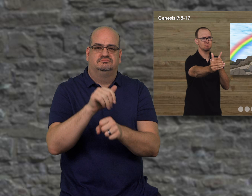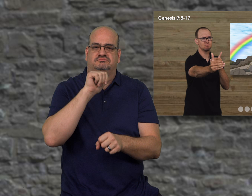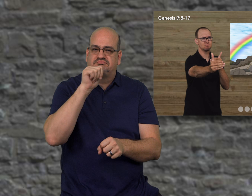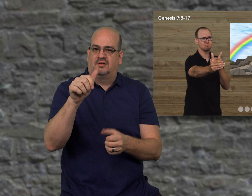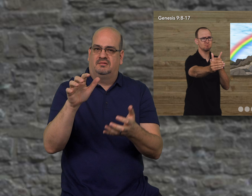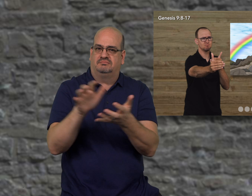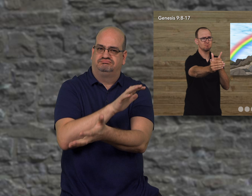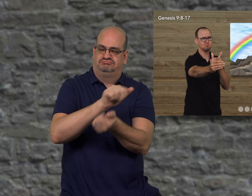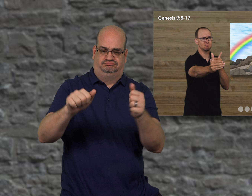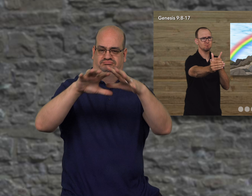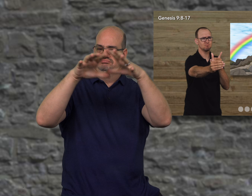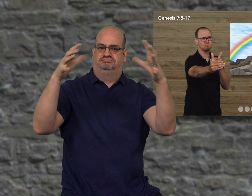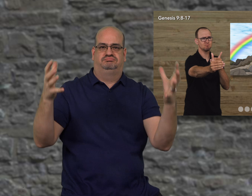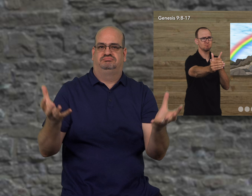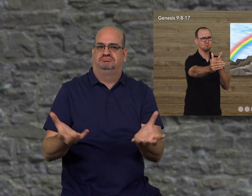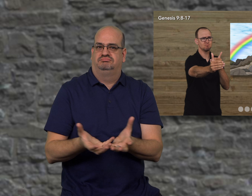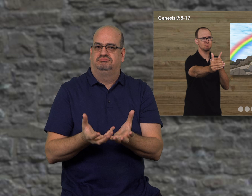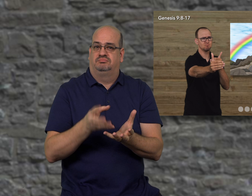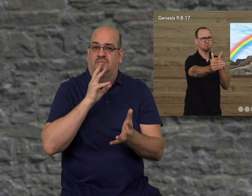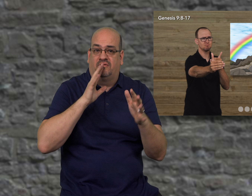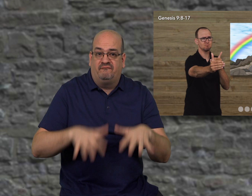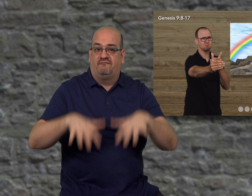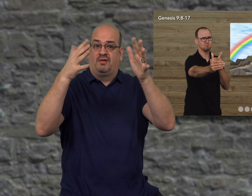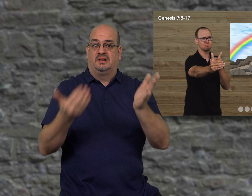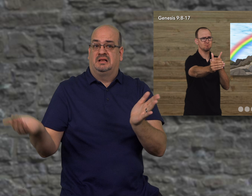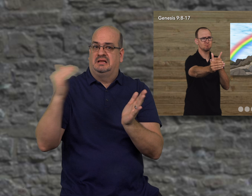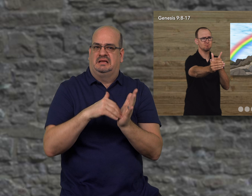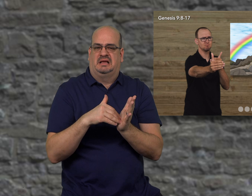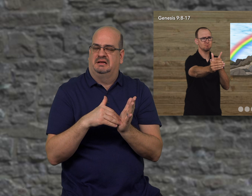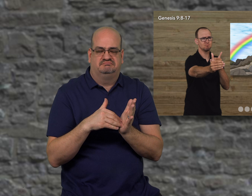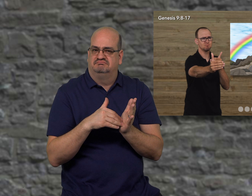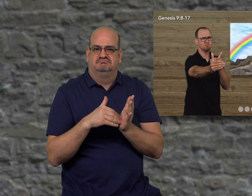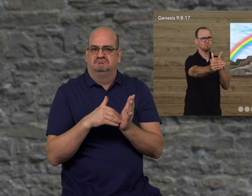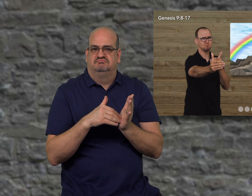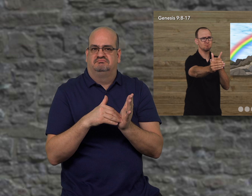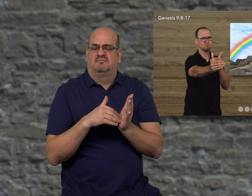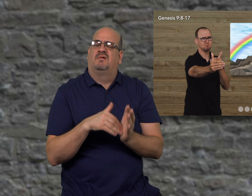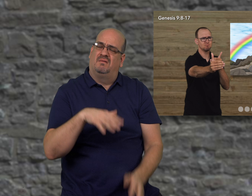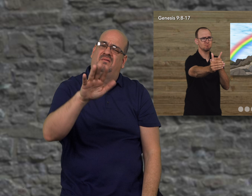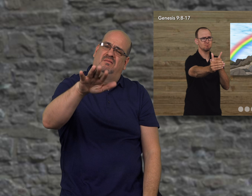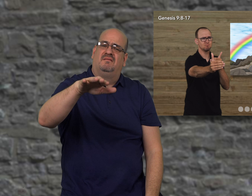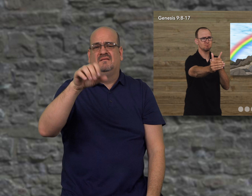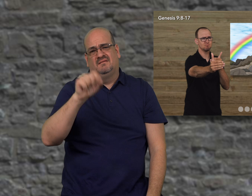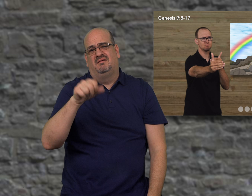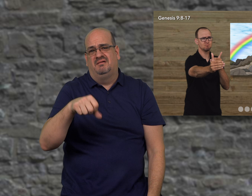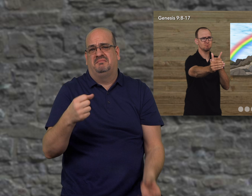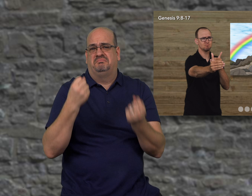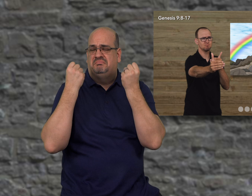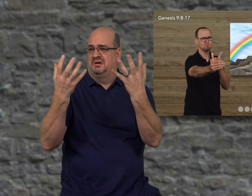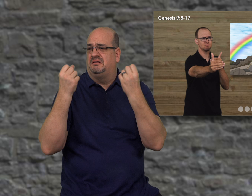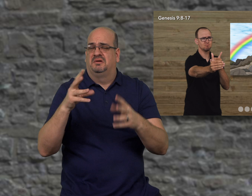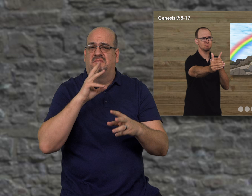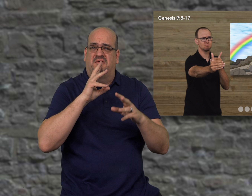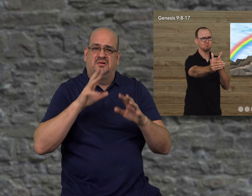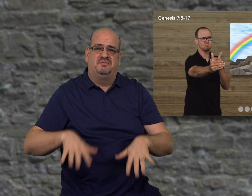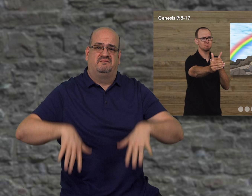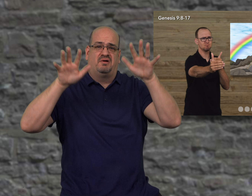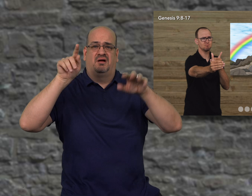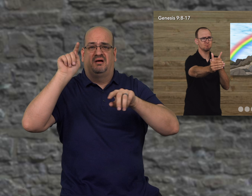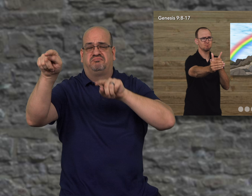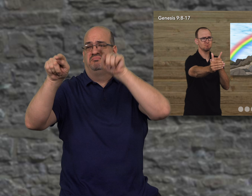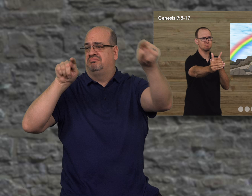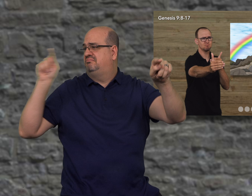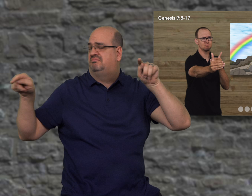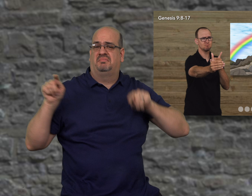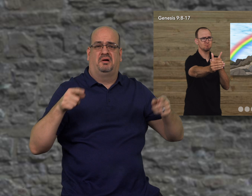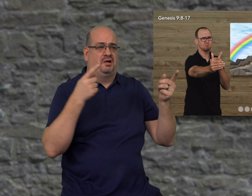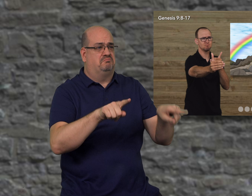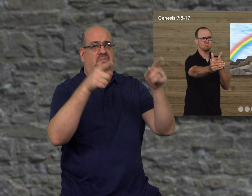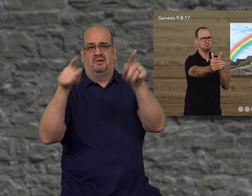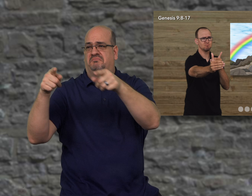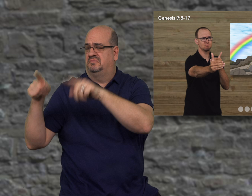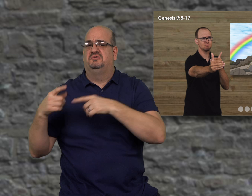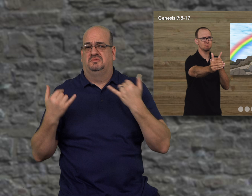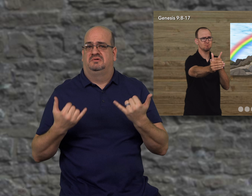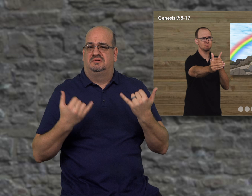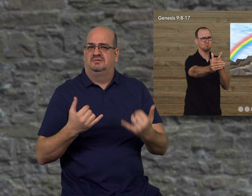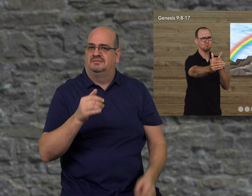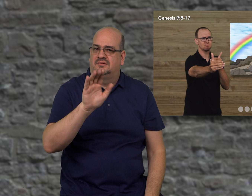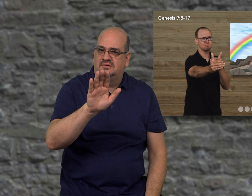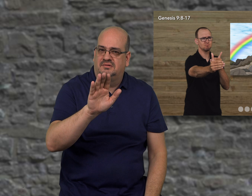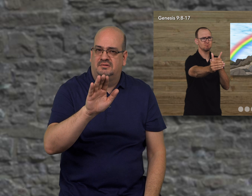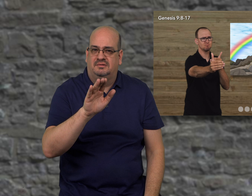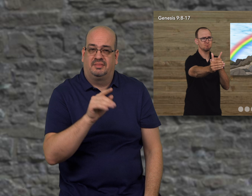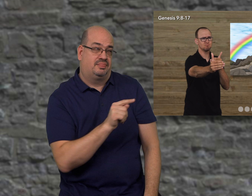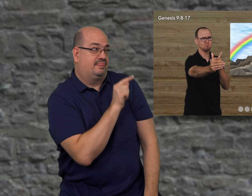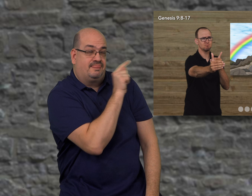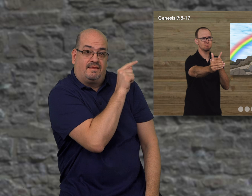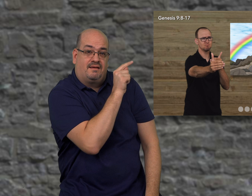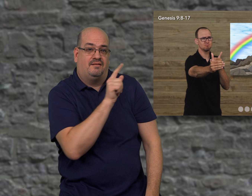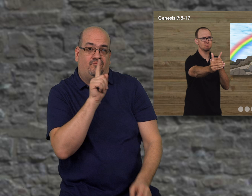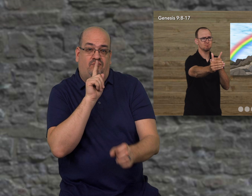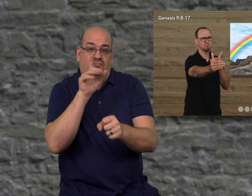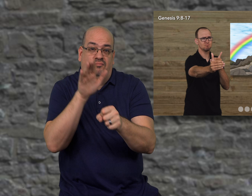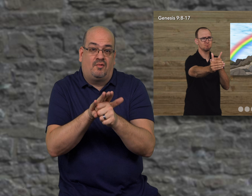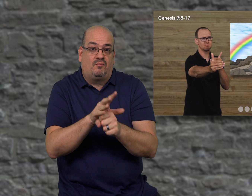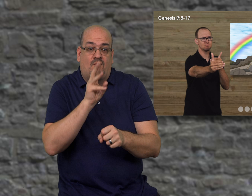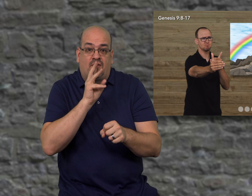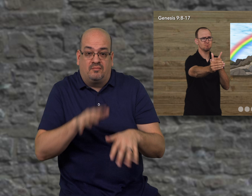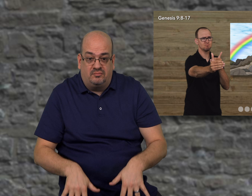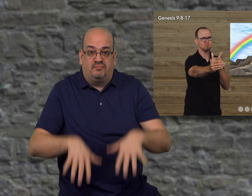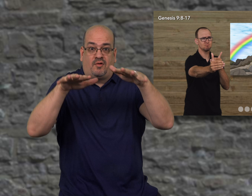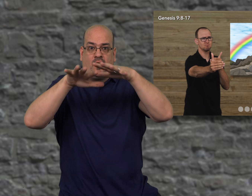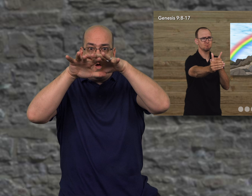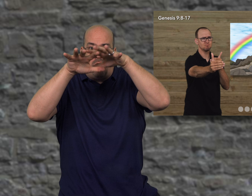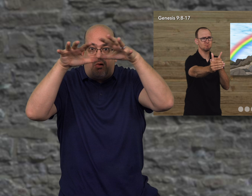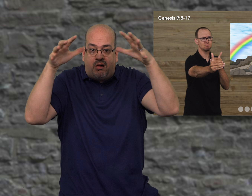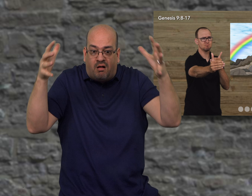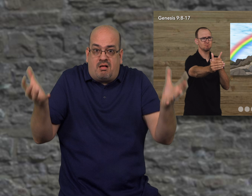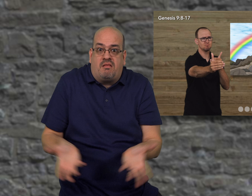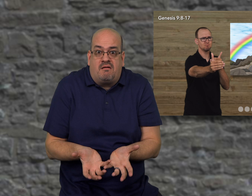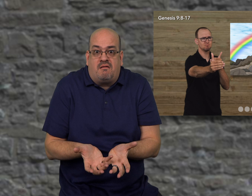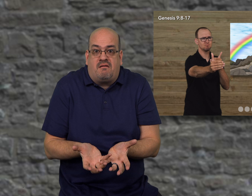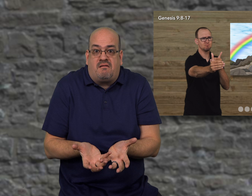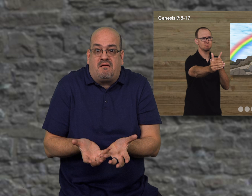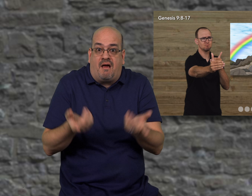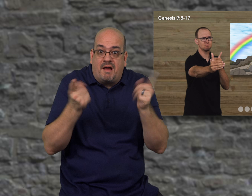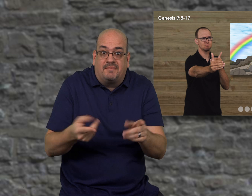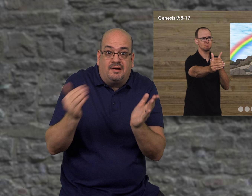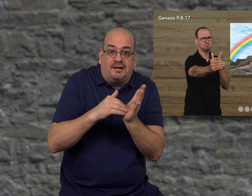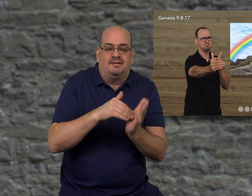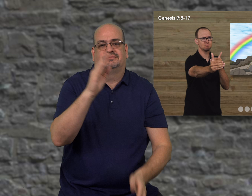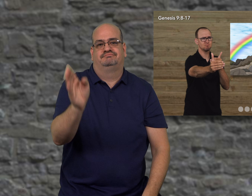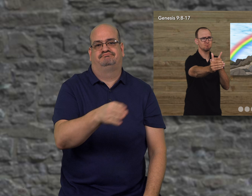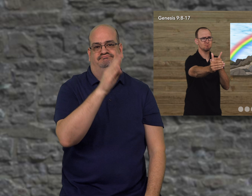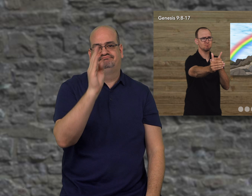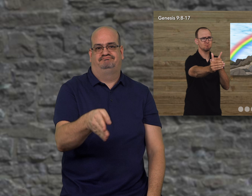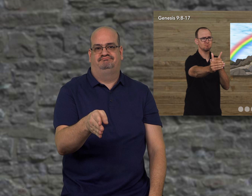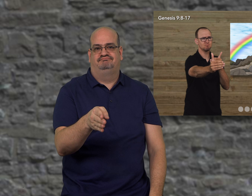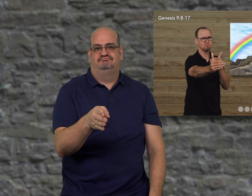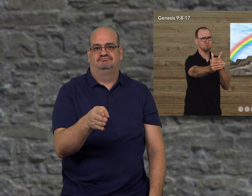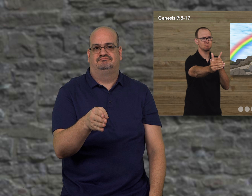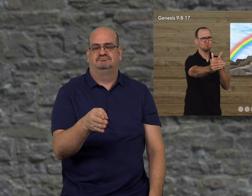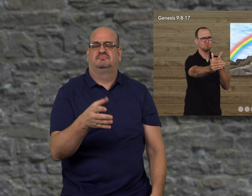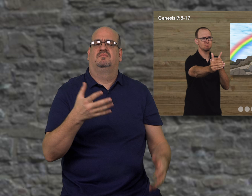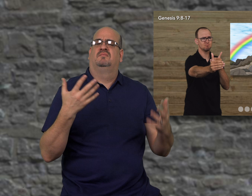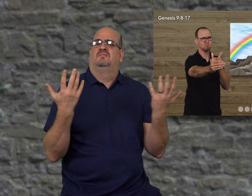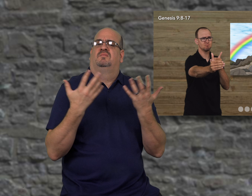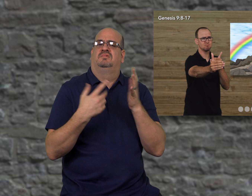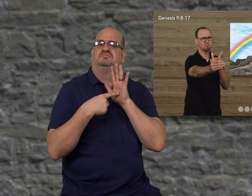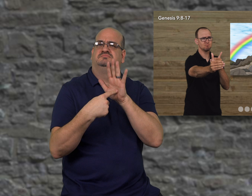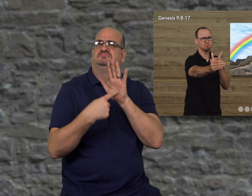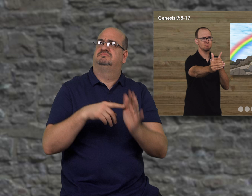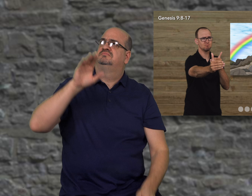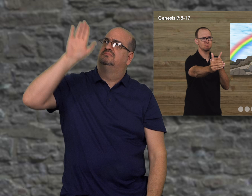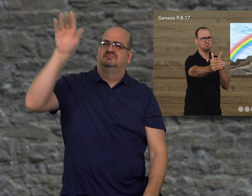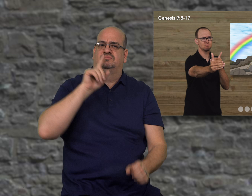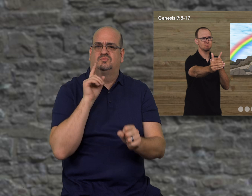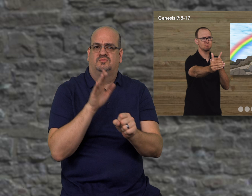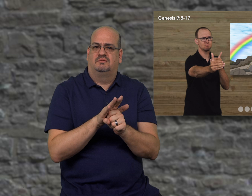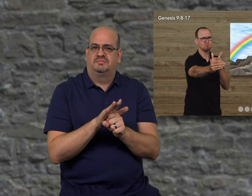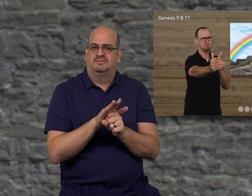Whenever I form clouds over the earth and the rainbow appears in the clouds, I will remember My covenant between Me and you and every living creature of every kind.